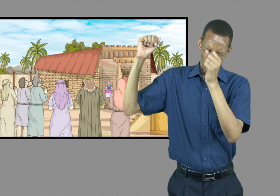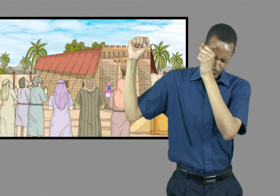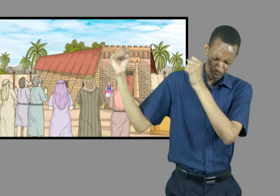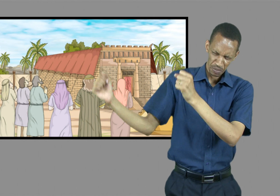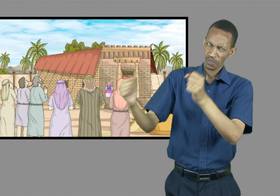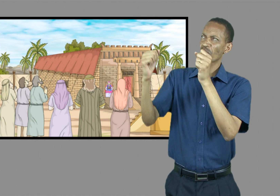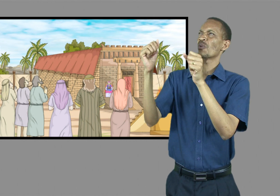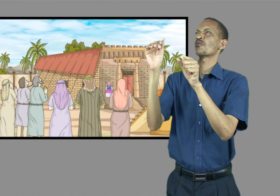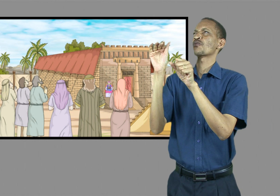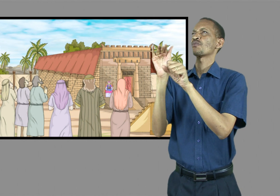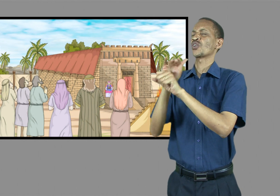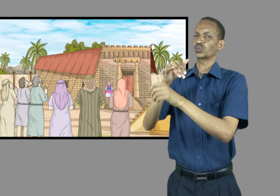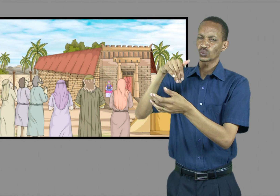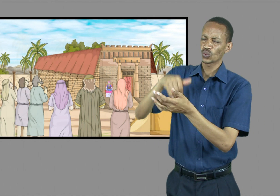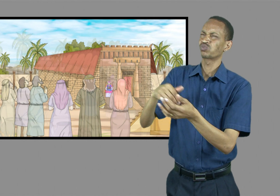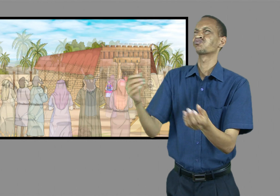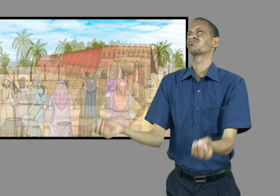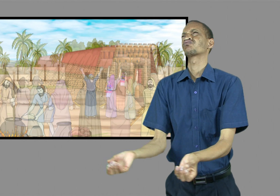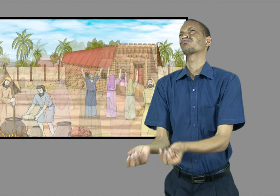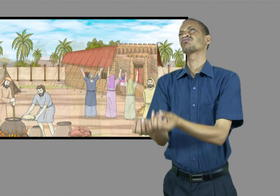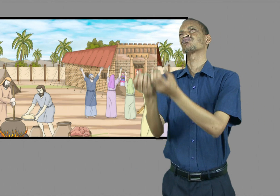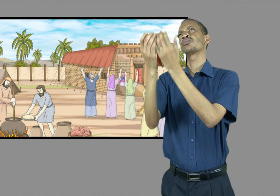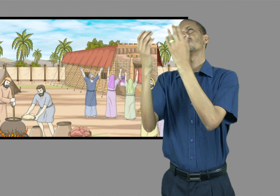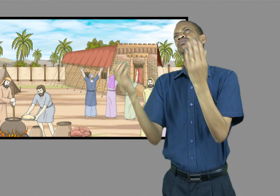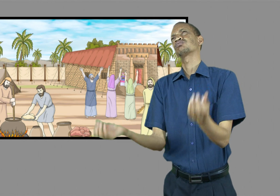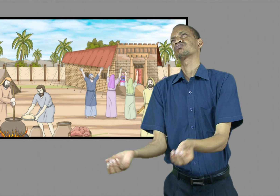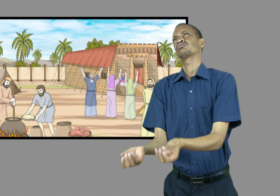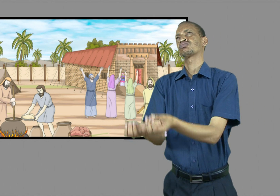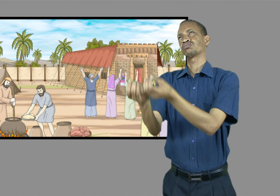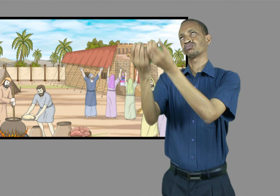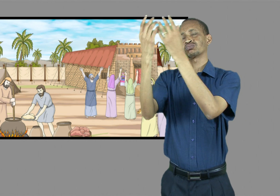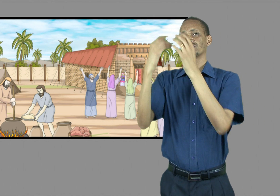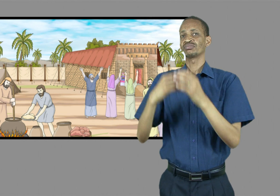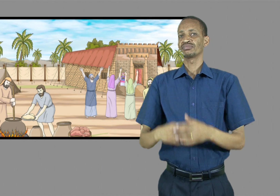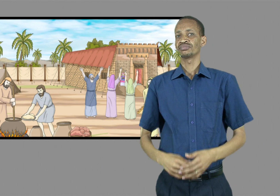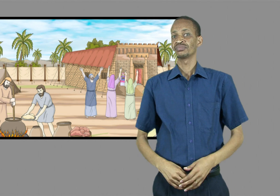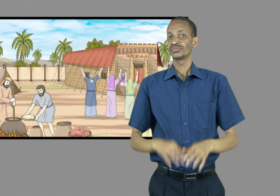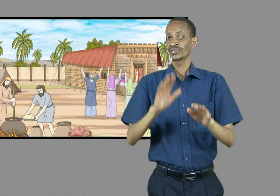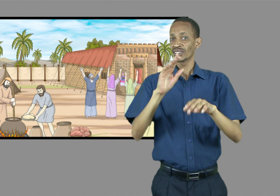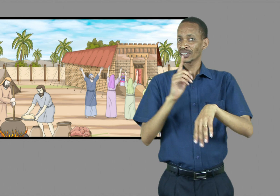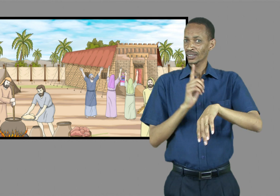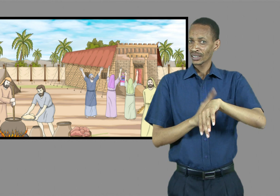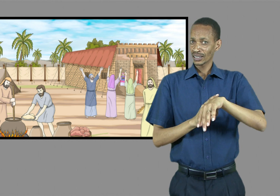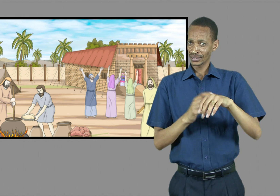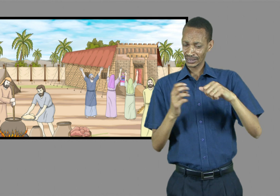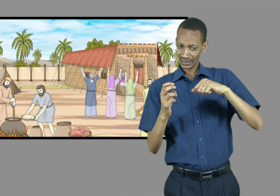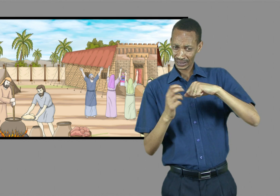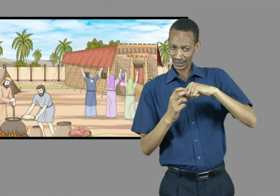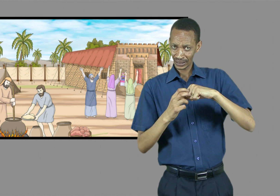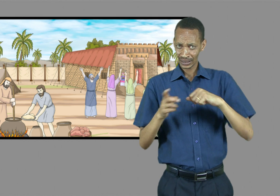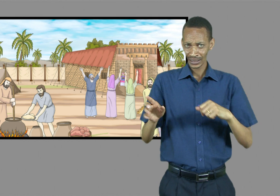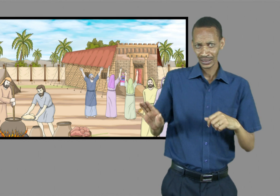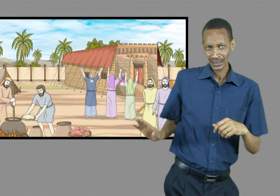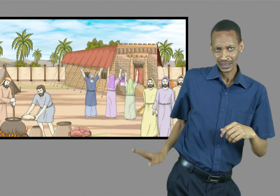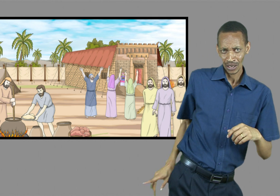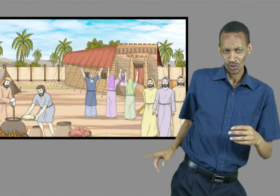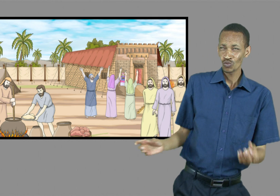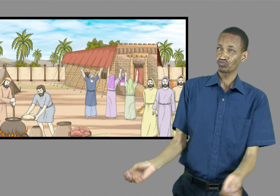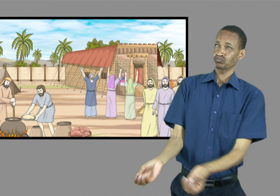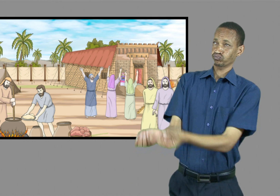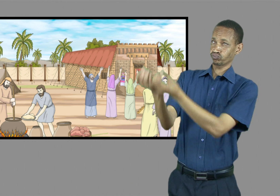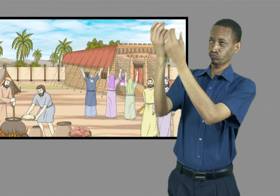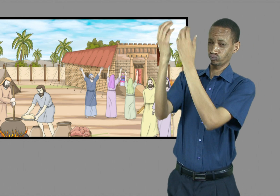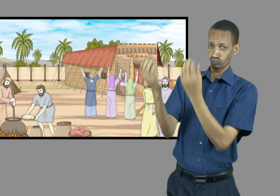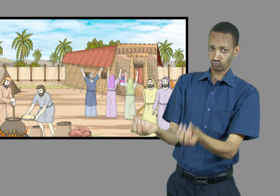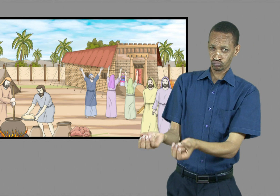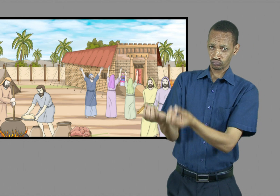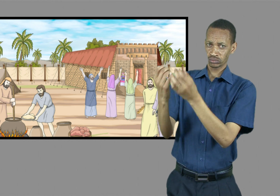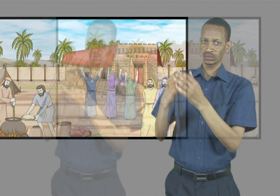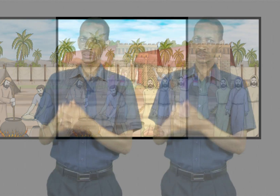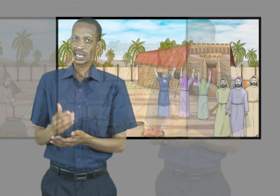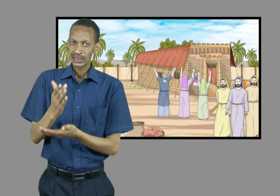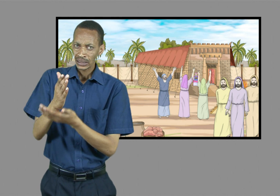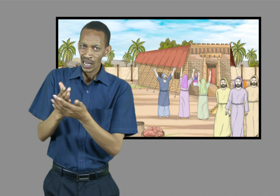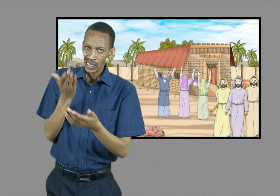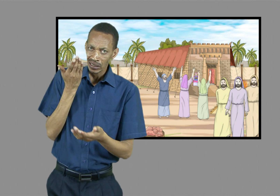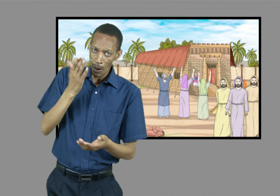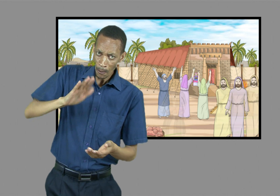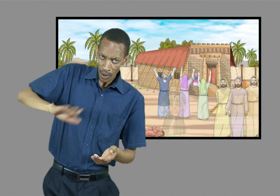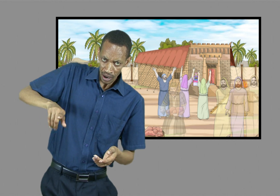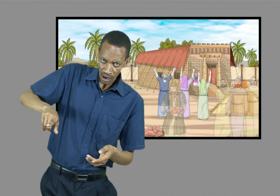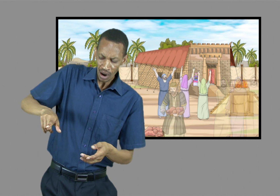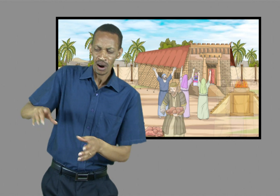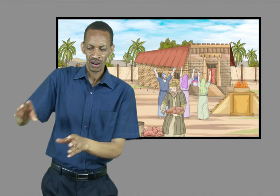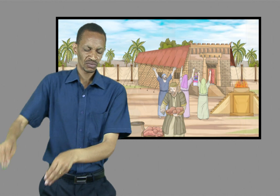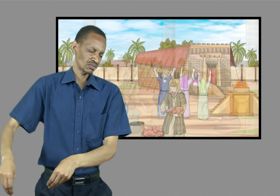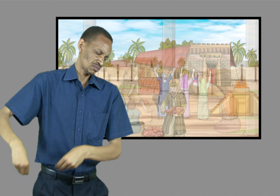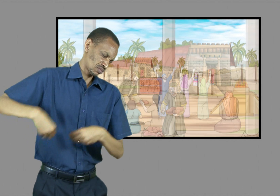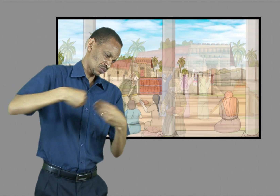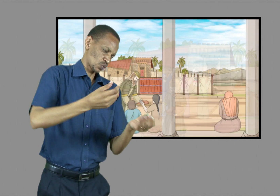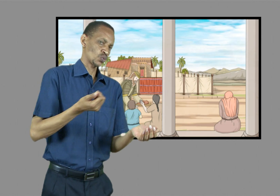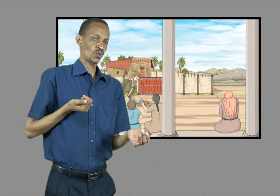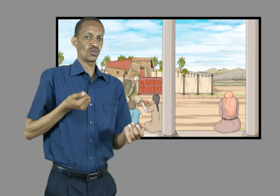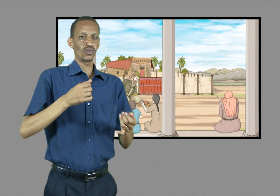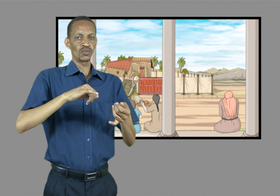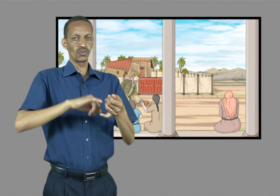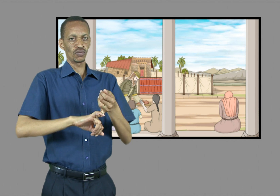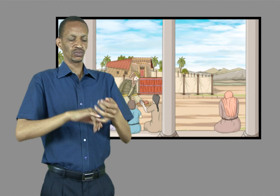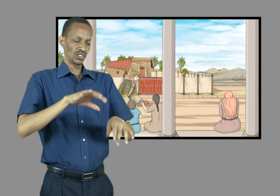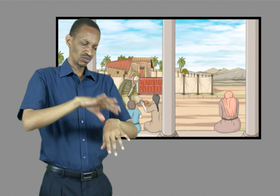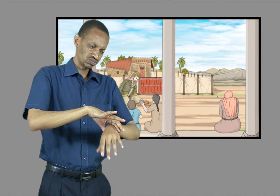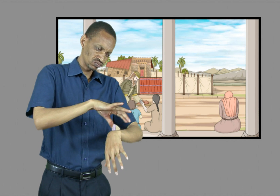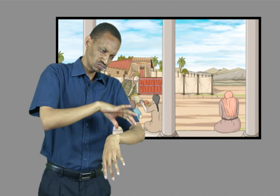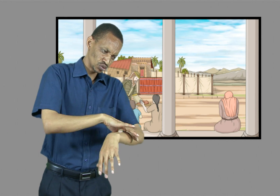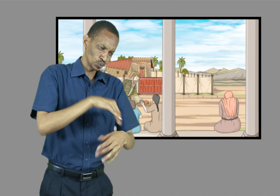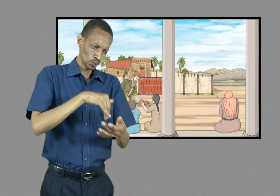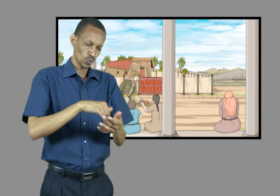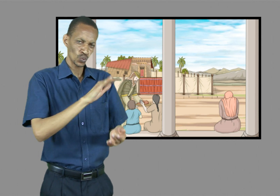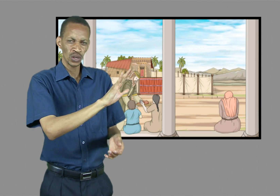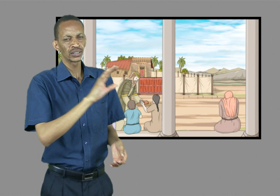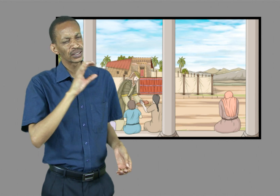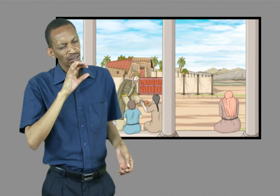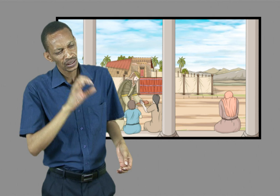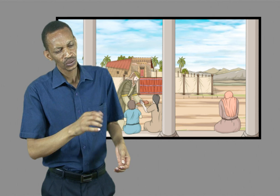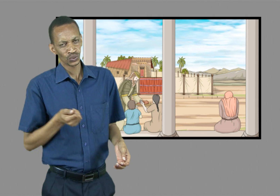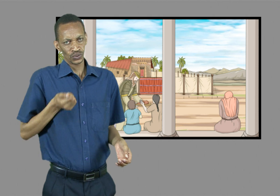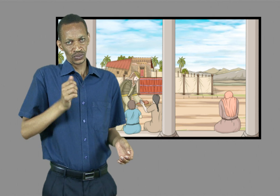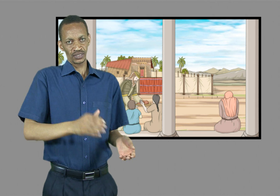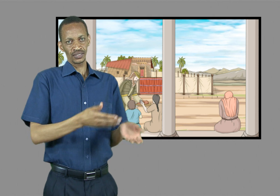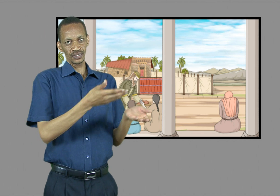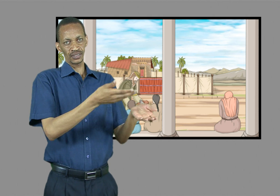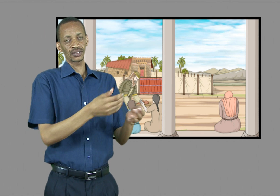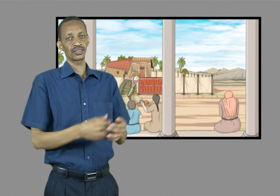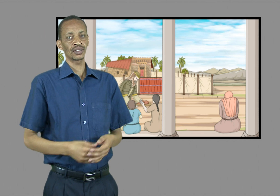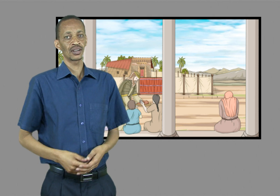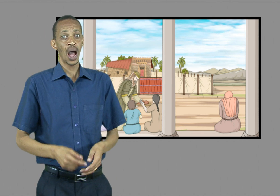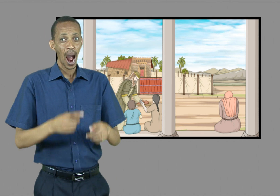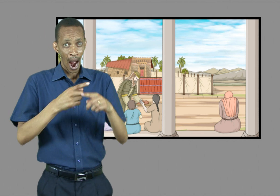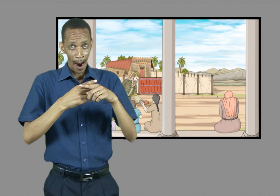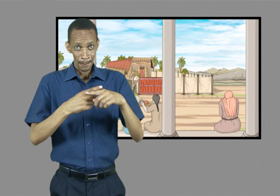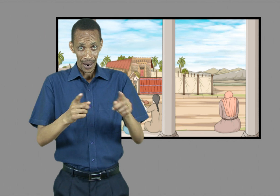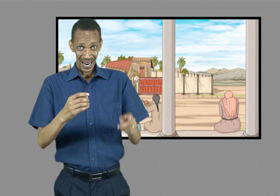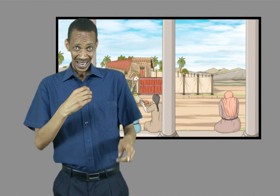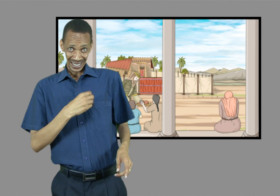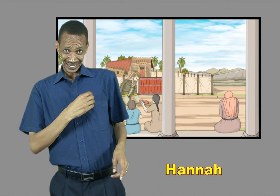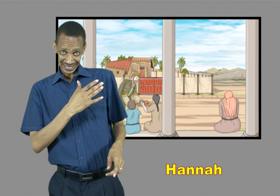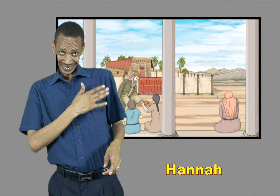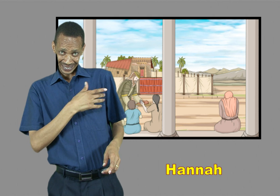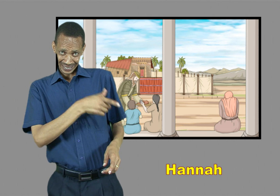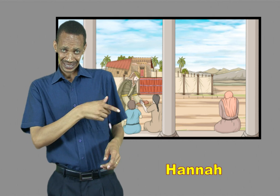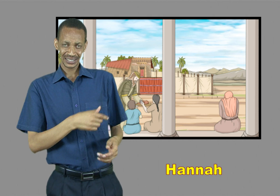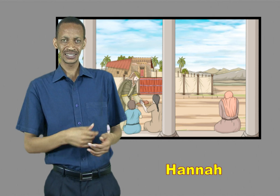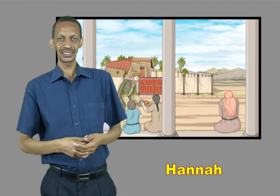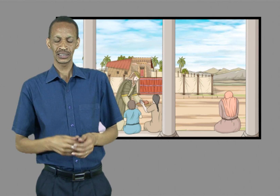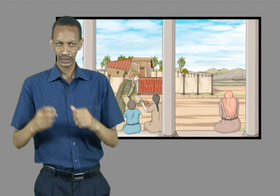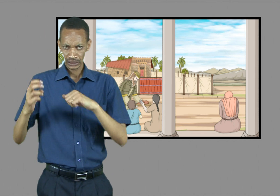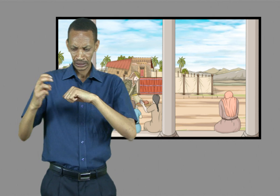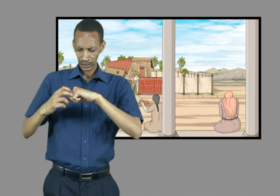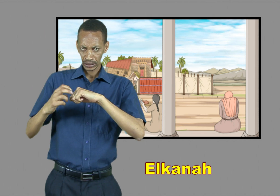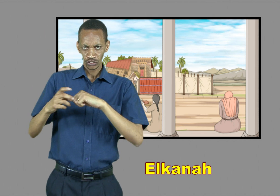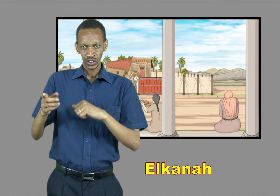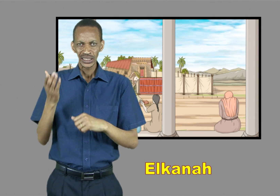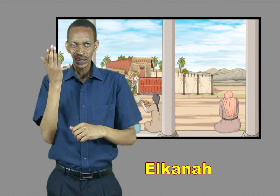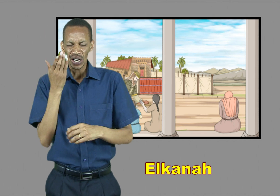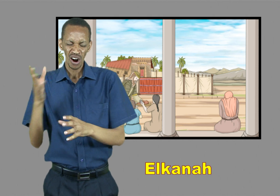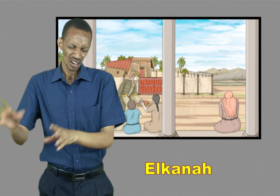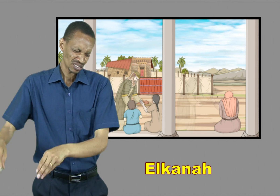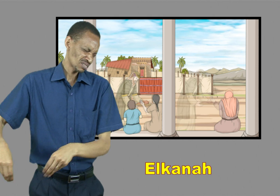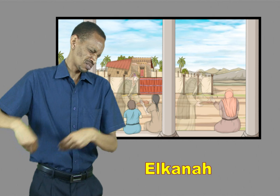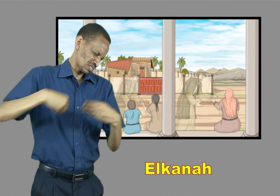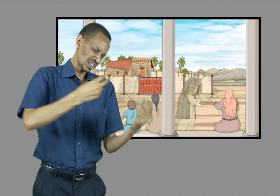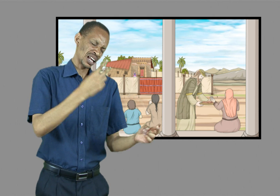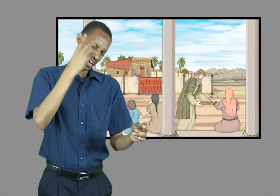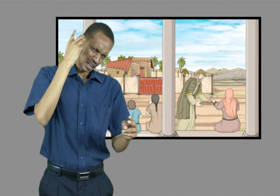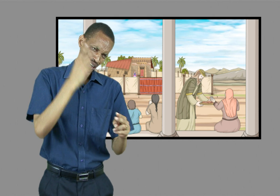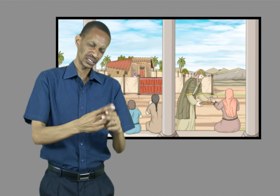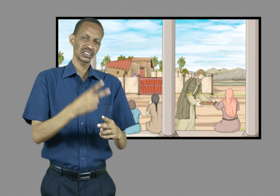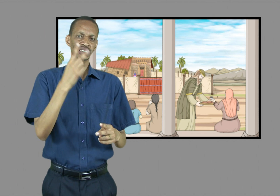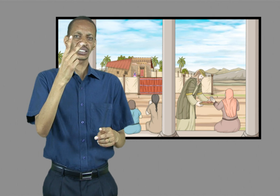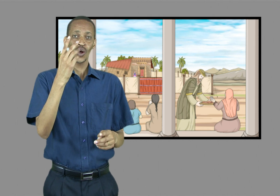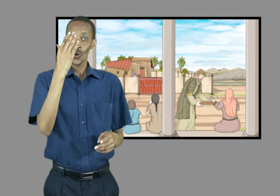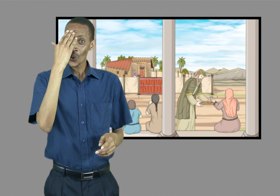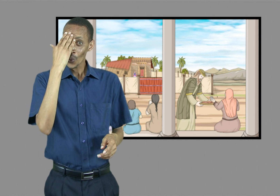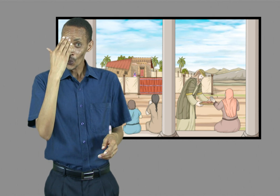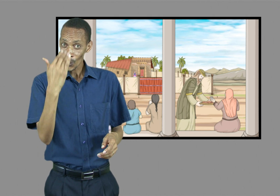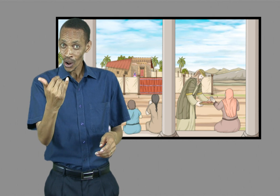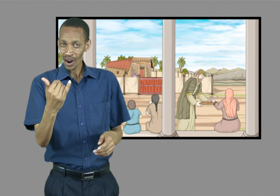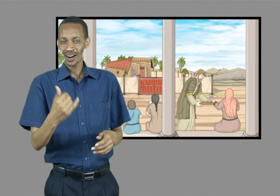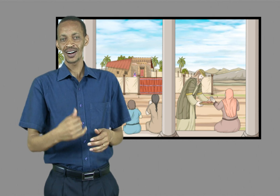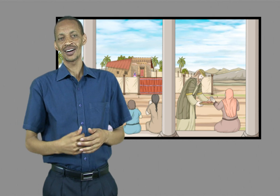And whenever the day came for Elkanah to present his sacrifice, he would give portions to his wife Peninnah and to all her sons and daughters.